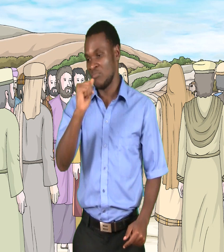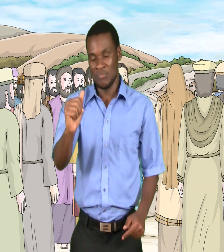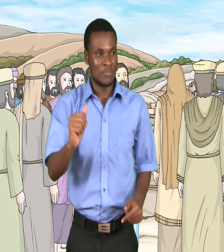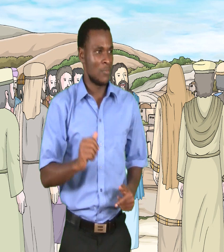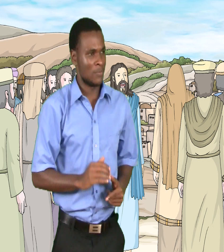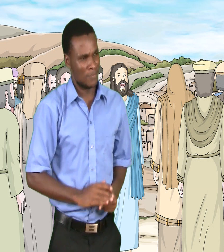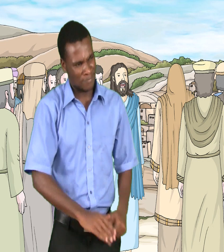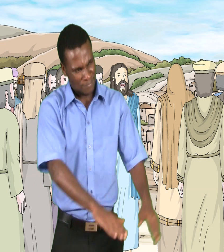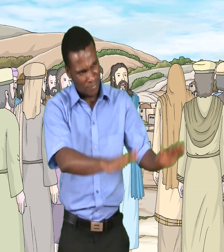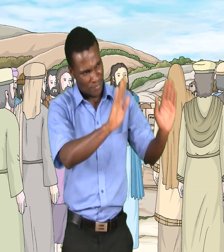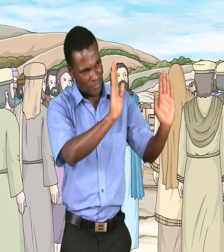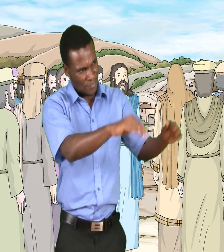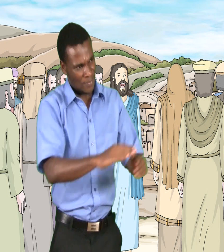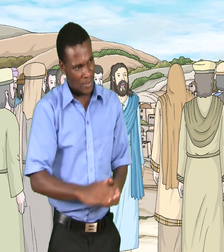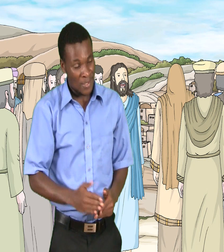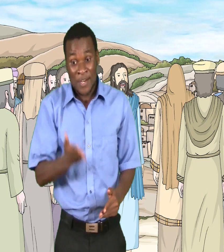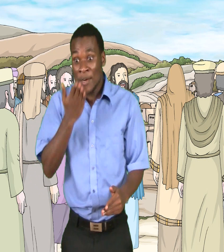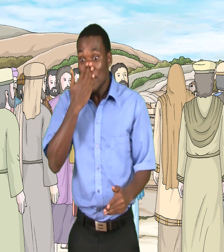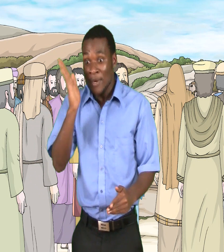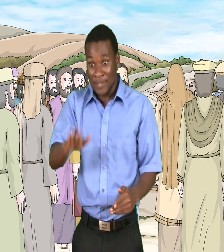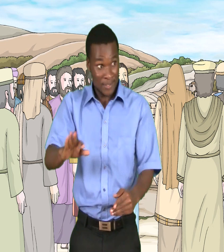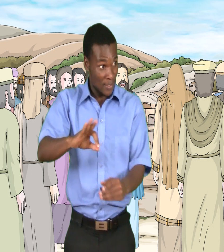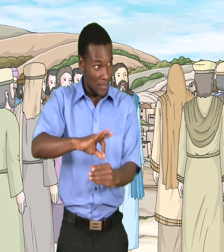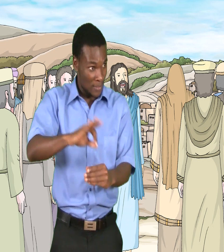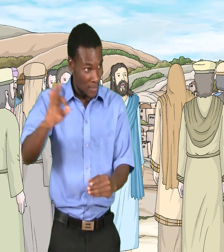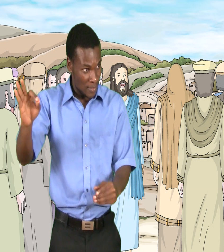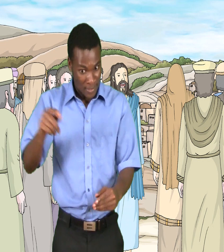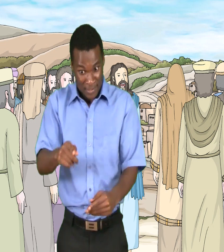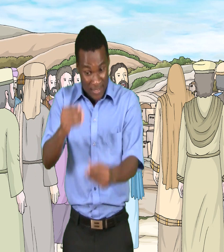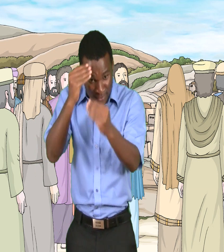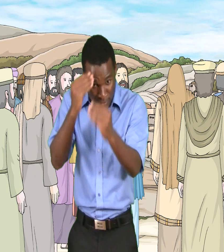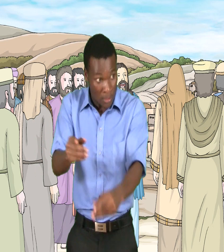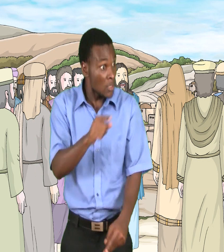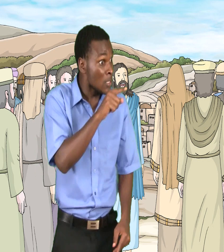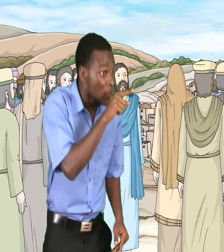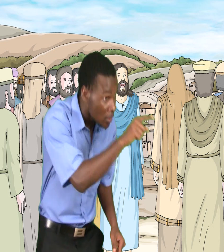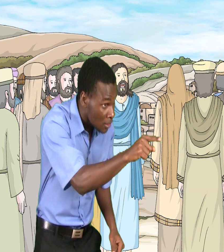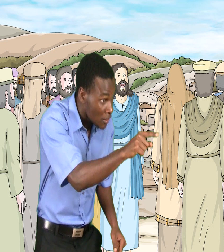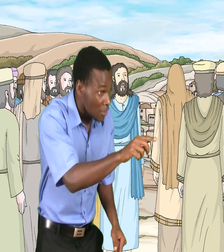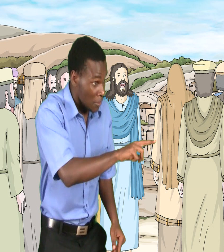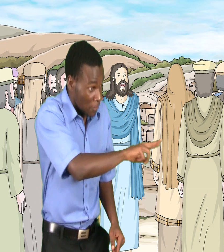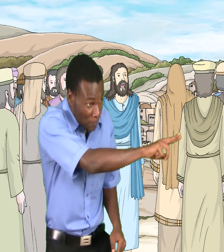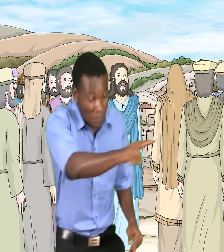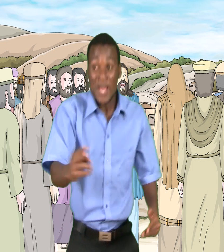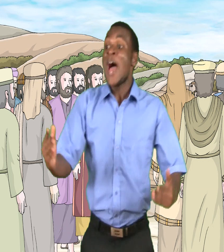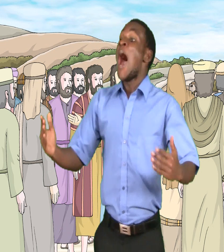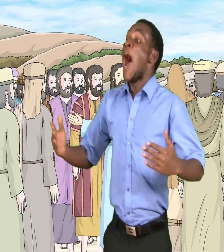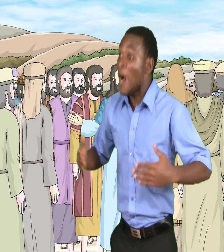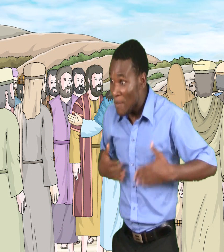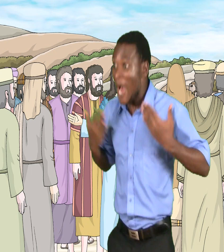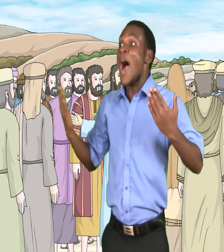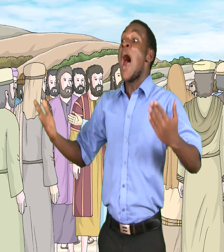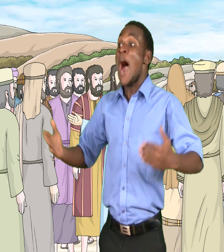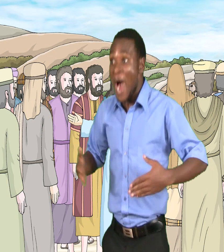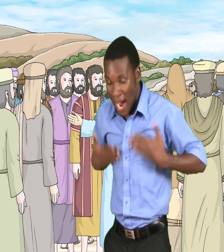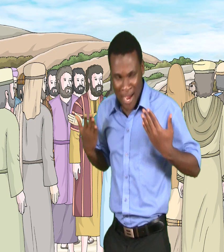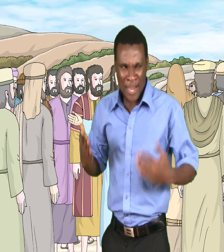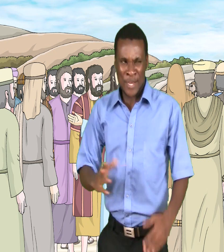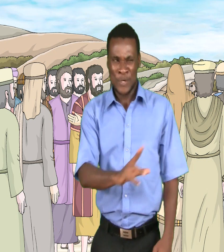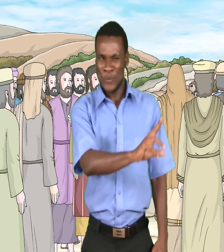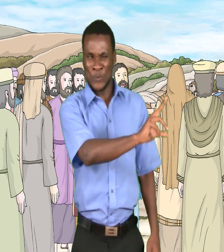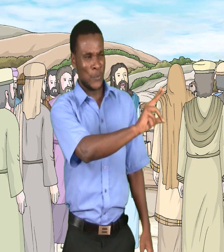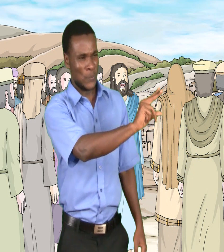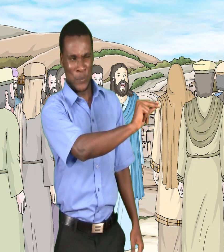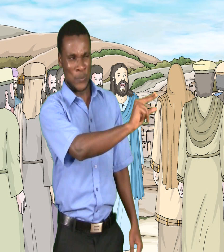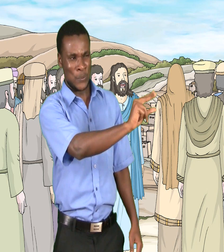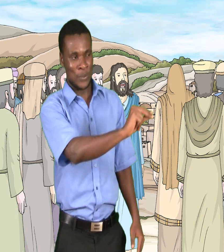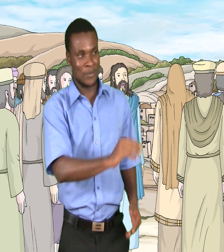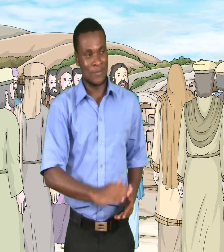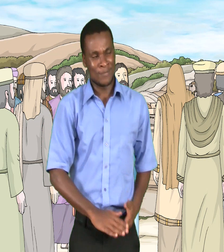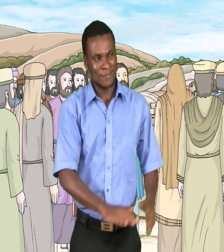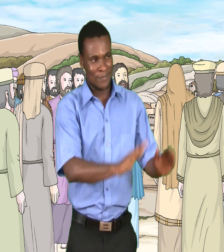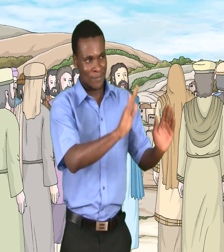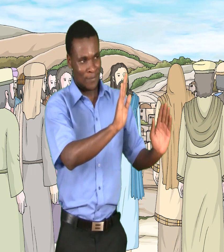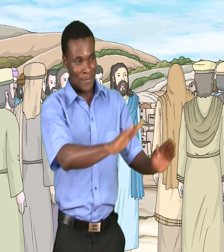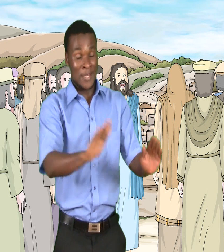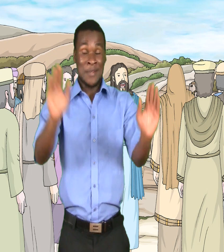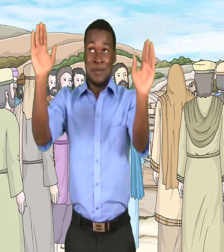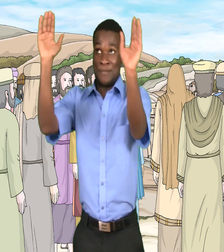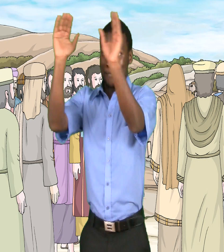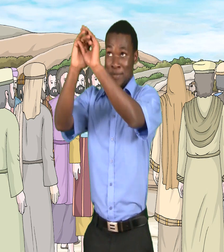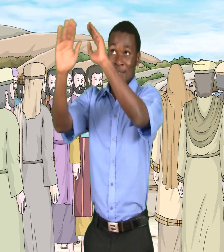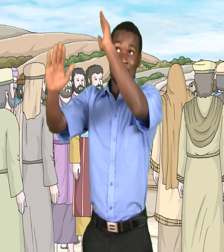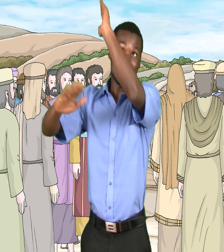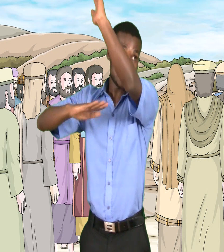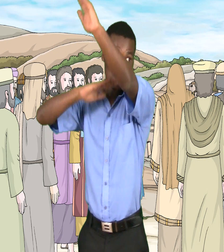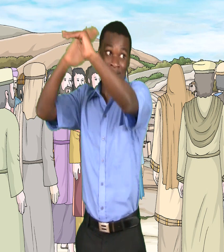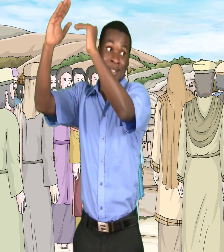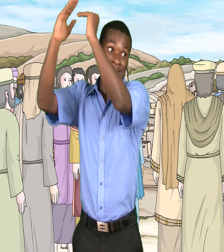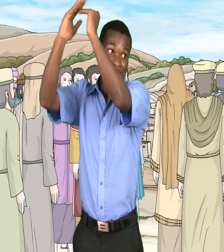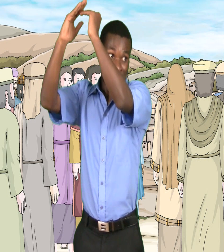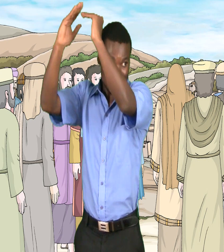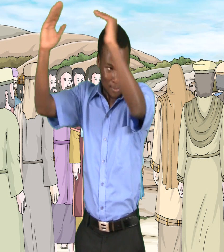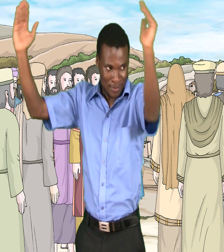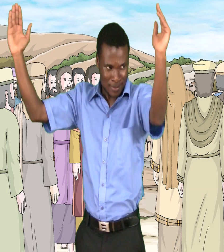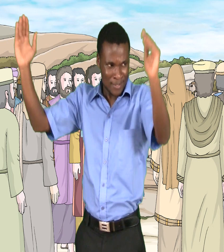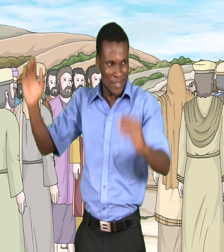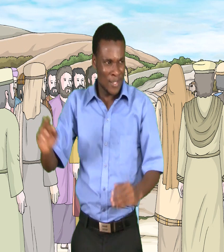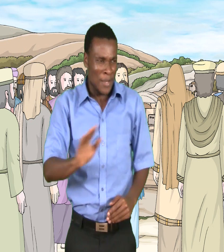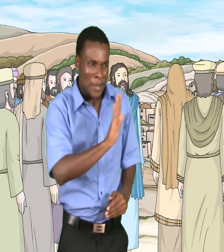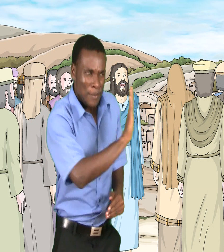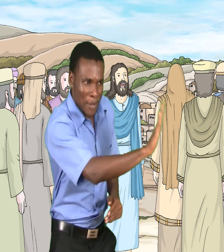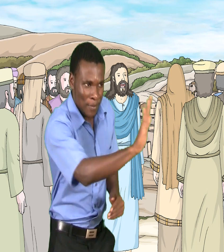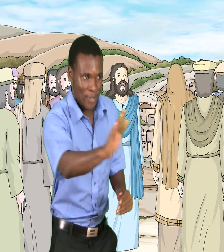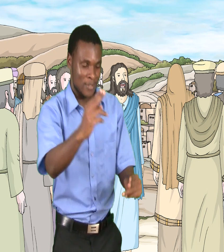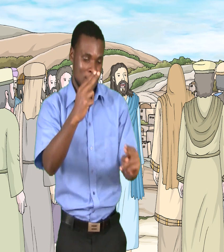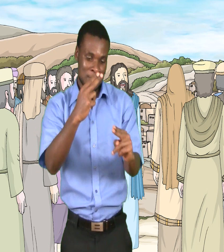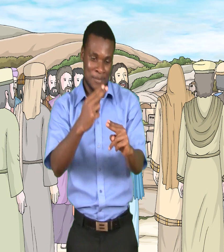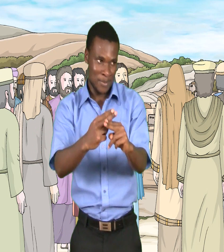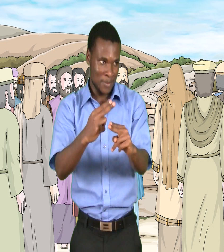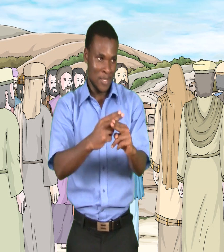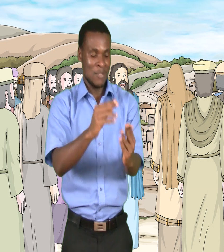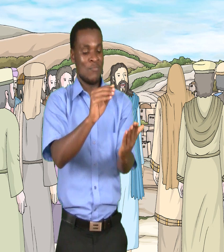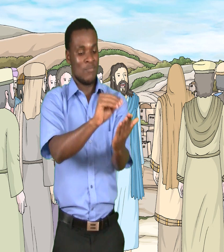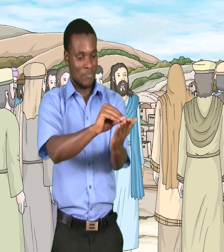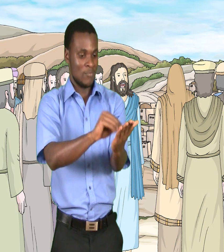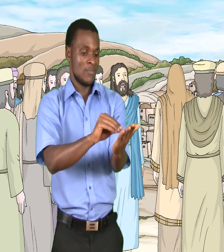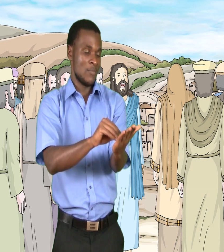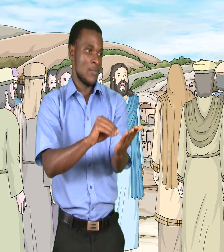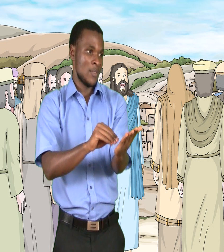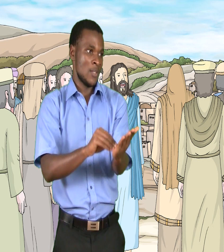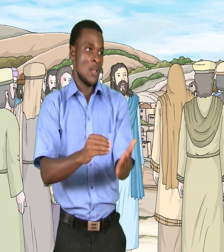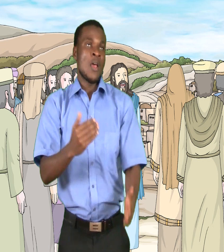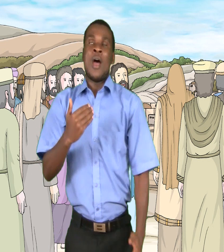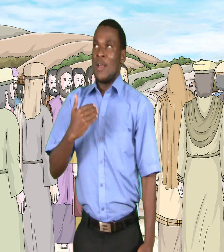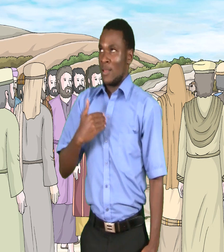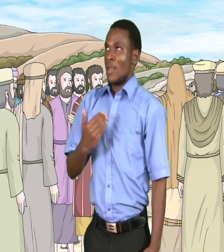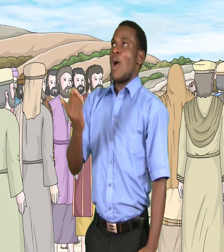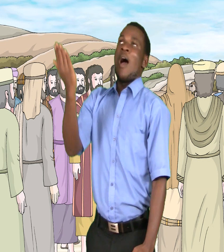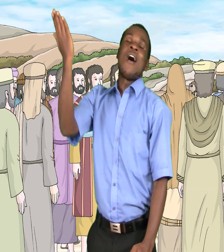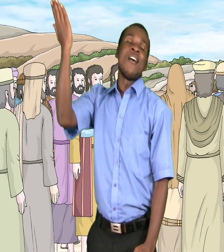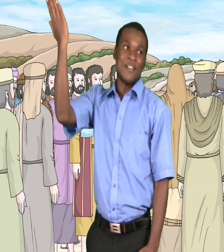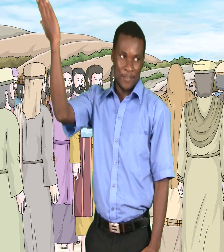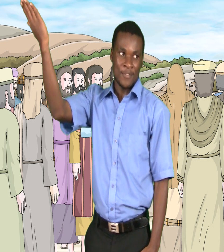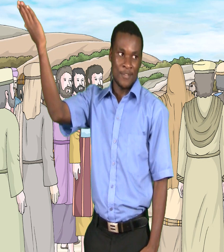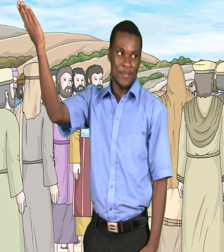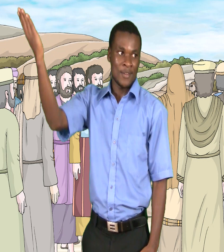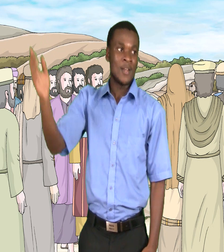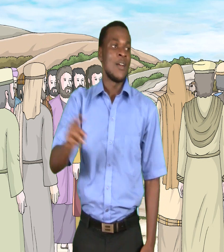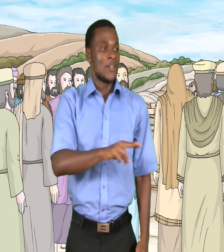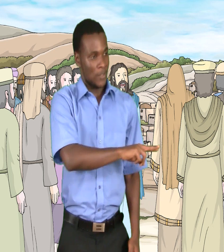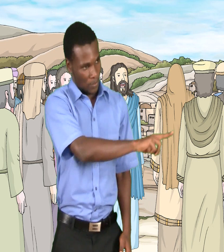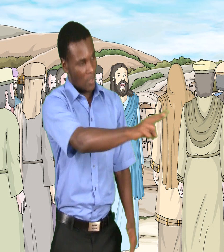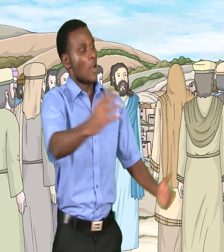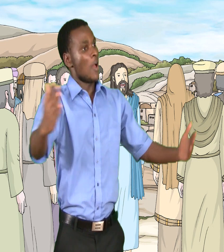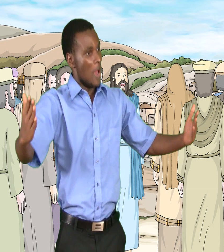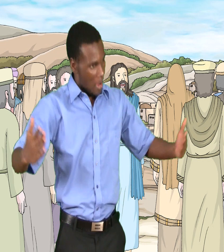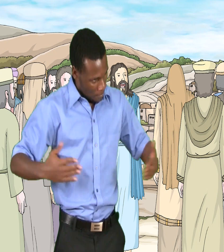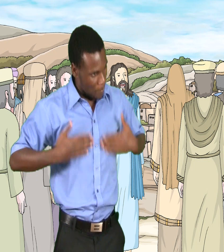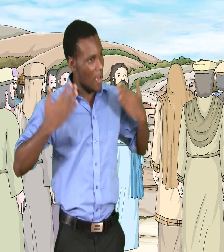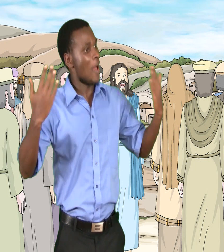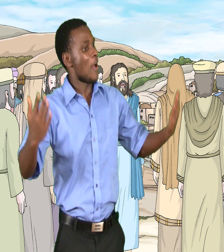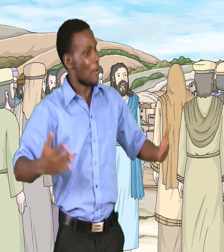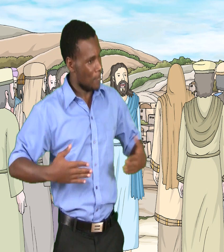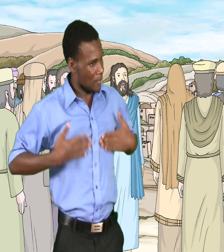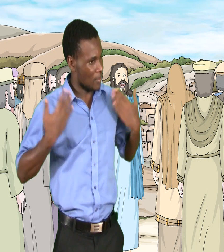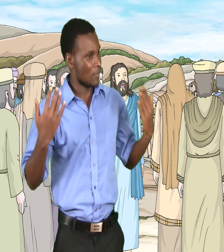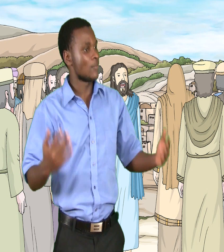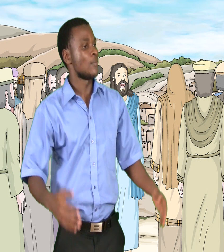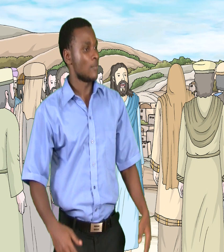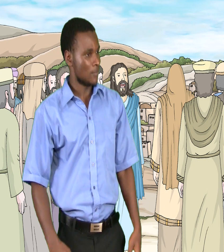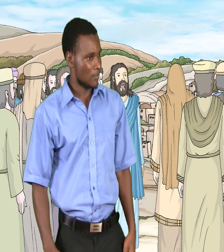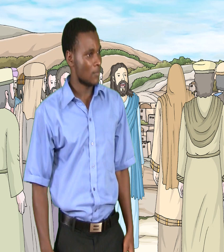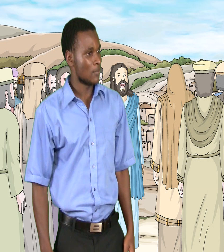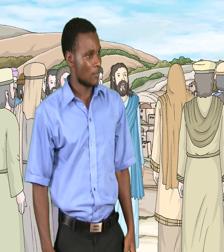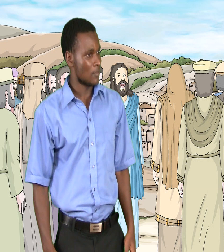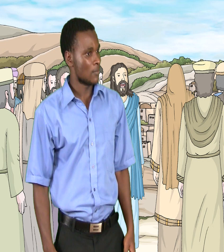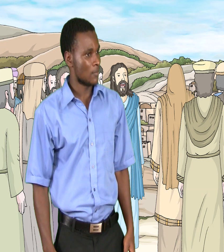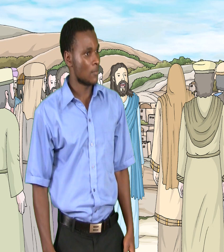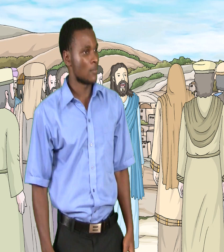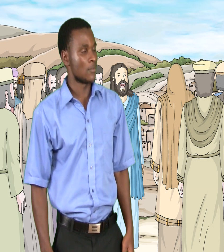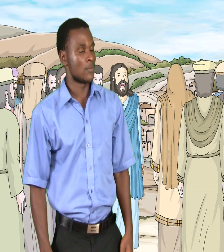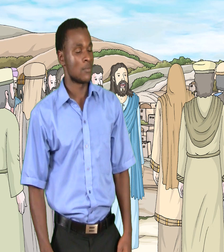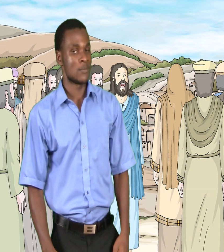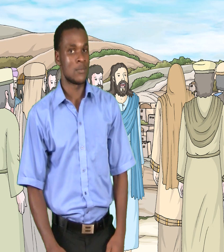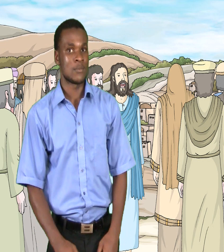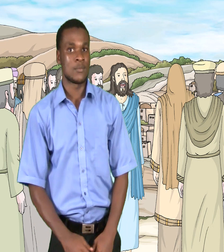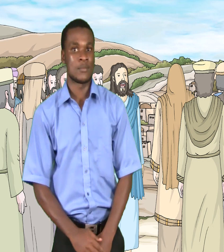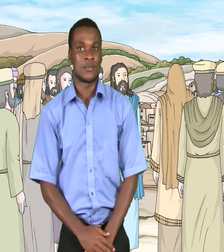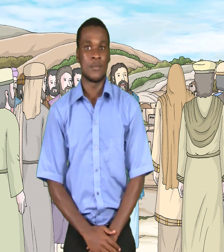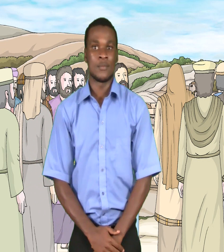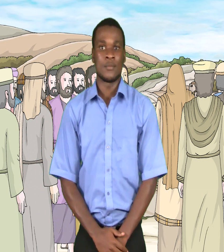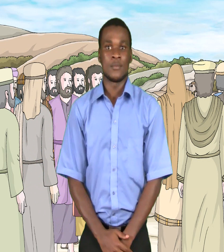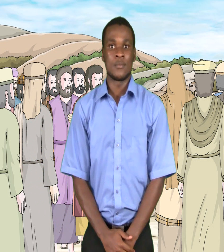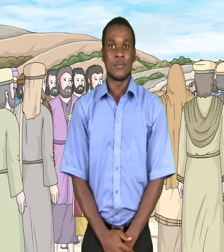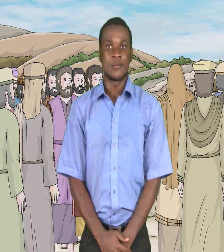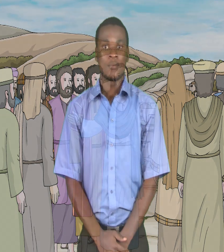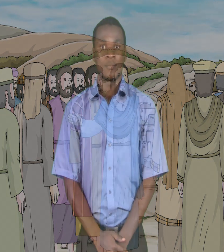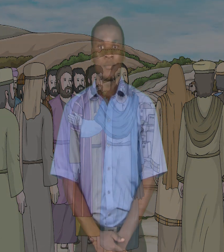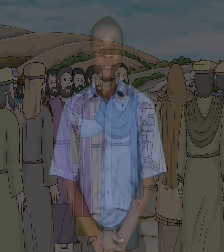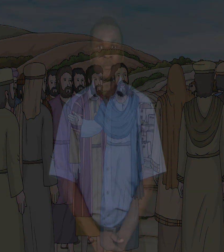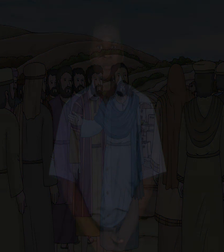Nevertheless, do not rejoice that the spirits submit to you, but rejoice that your names are written in heaven.”